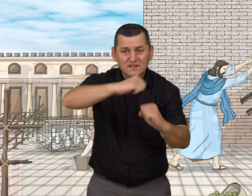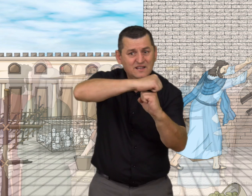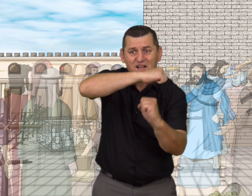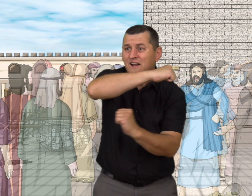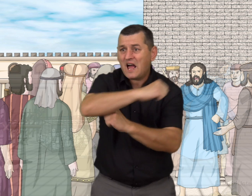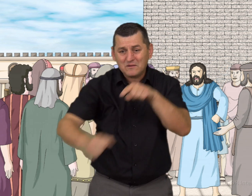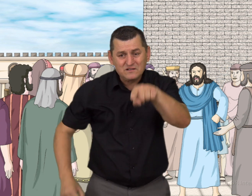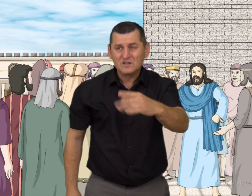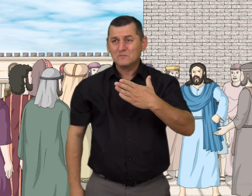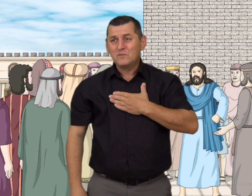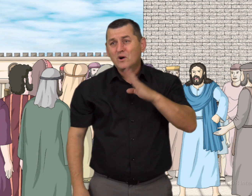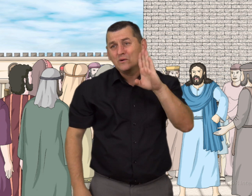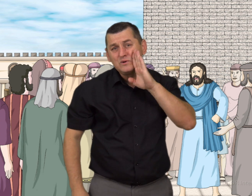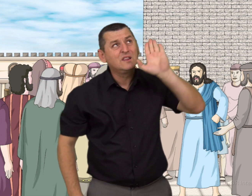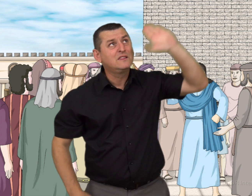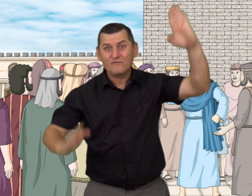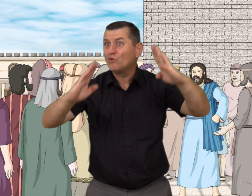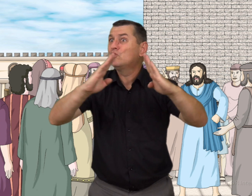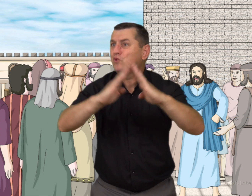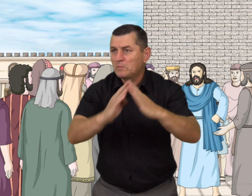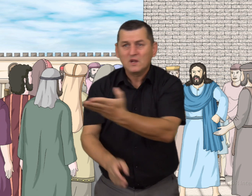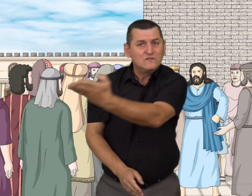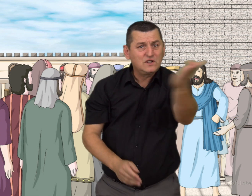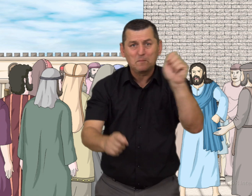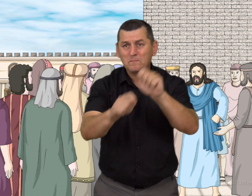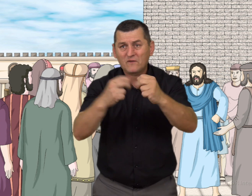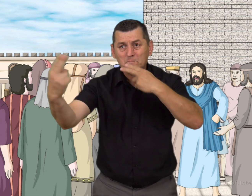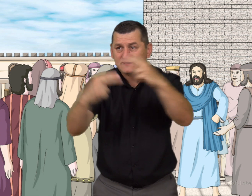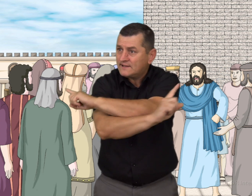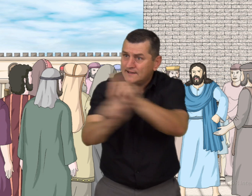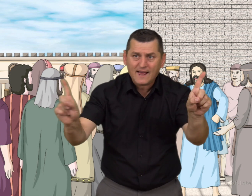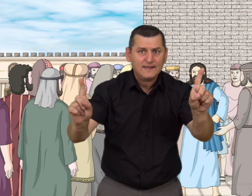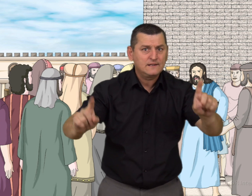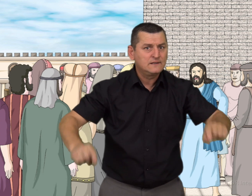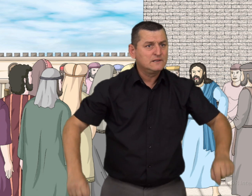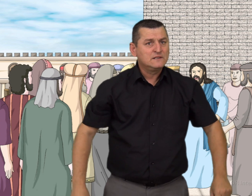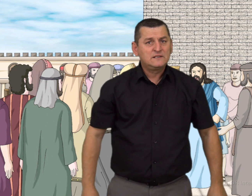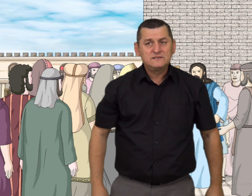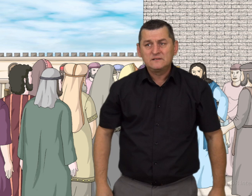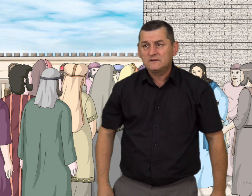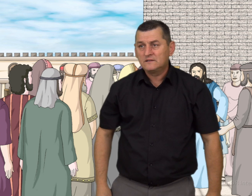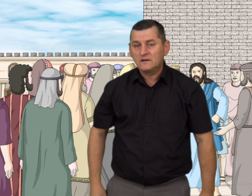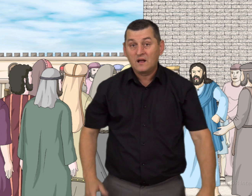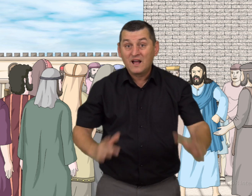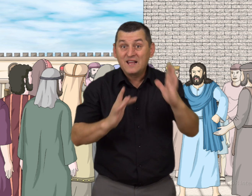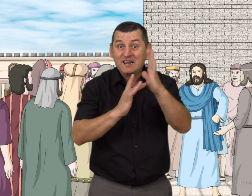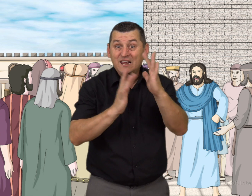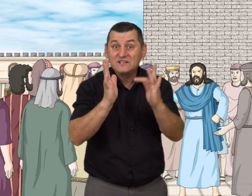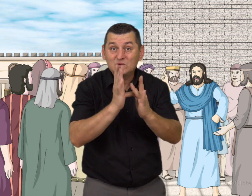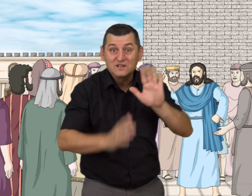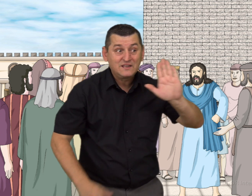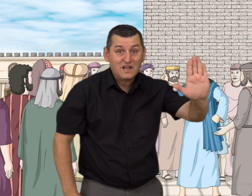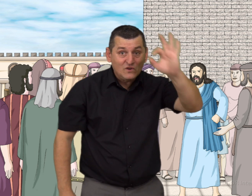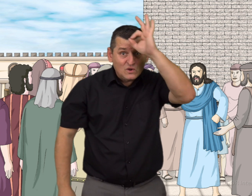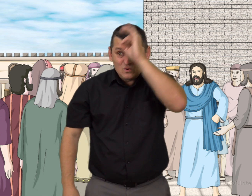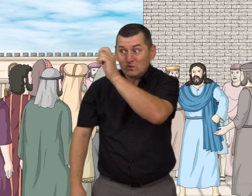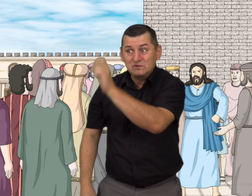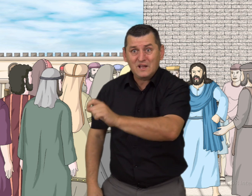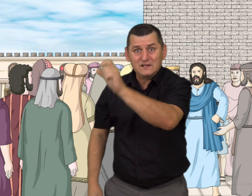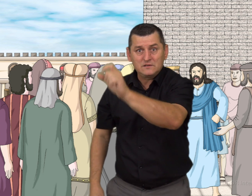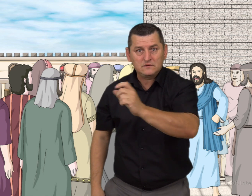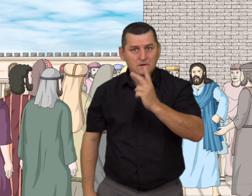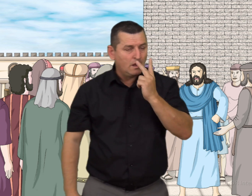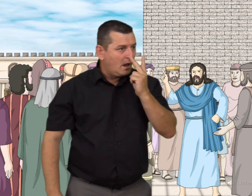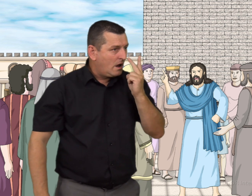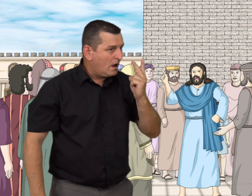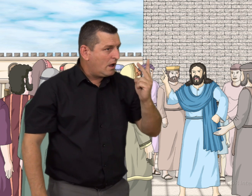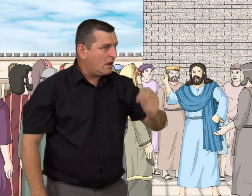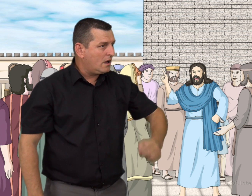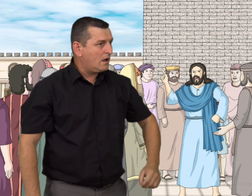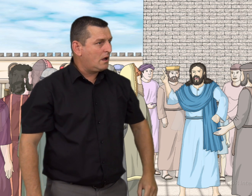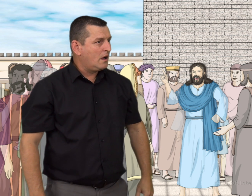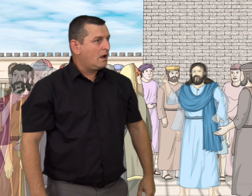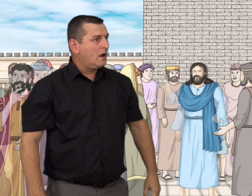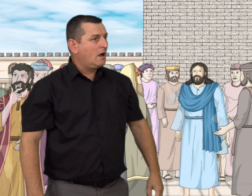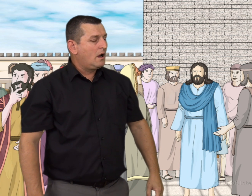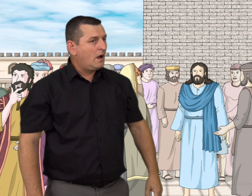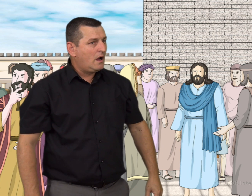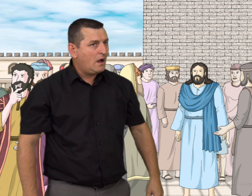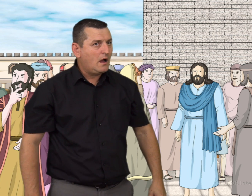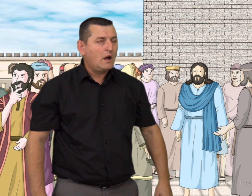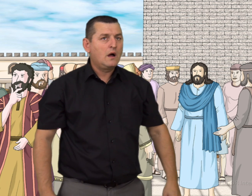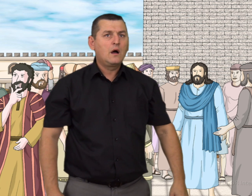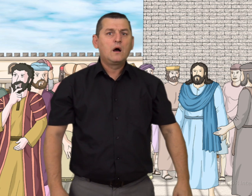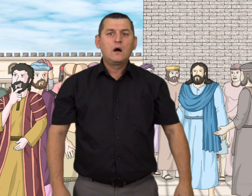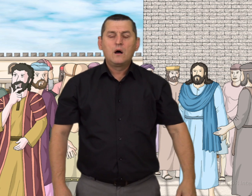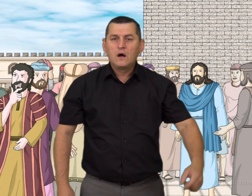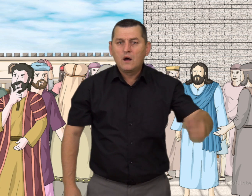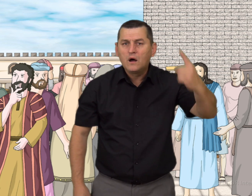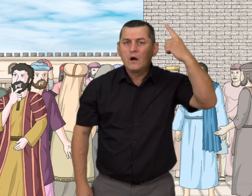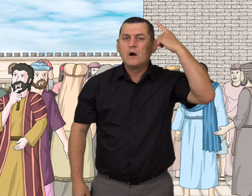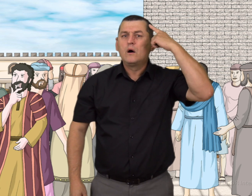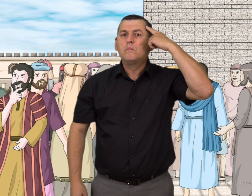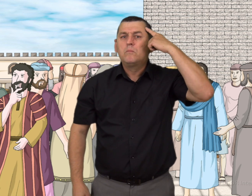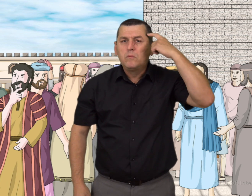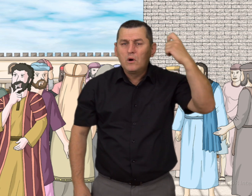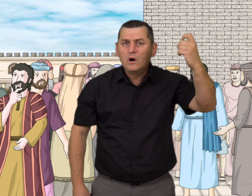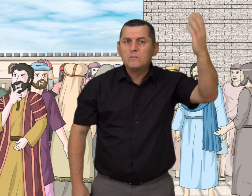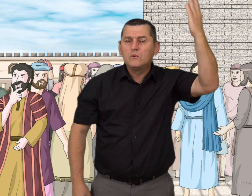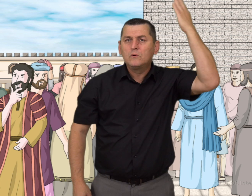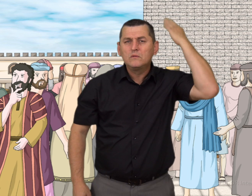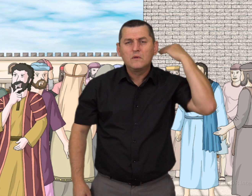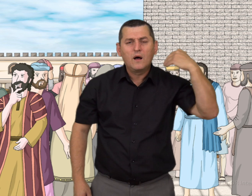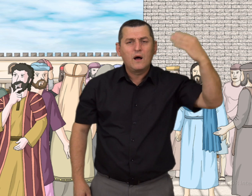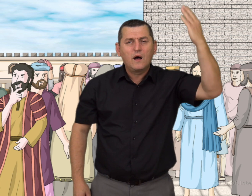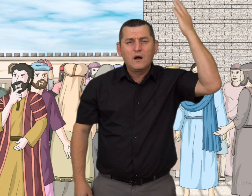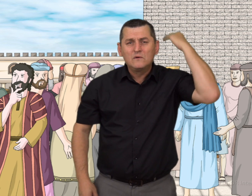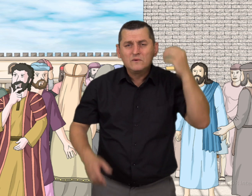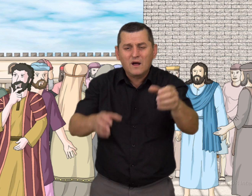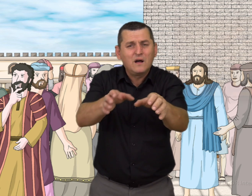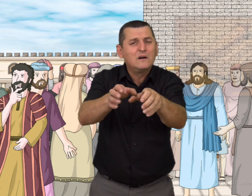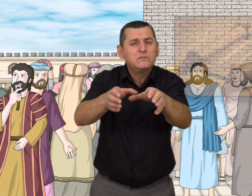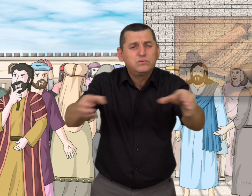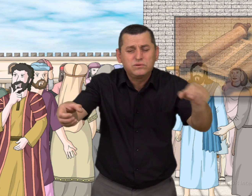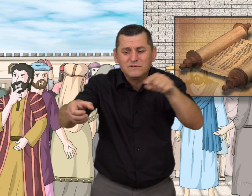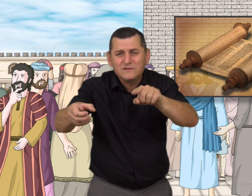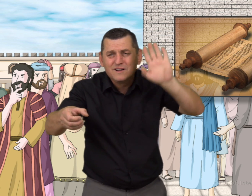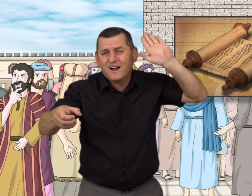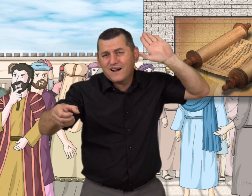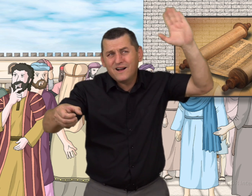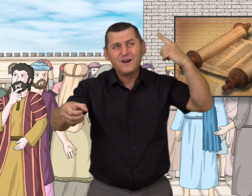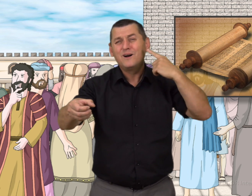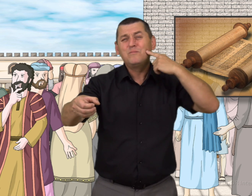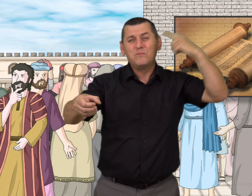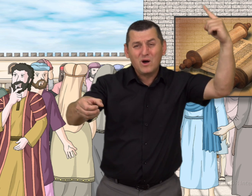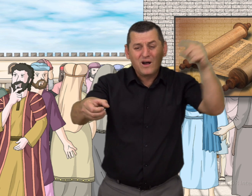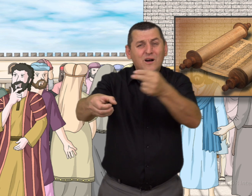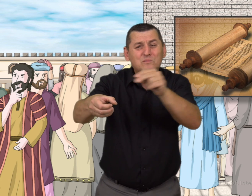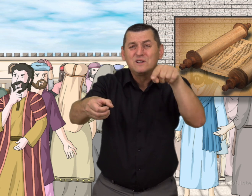How dare you turn My Father’s house into a marketplace!”